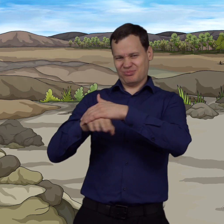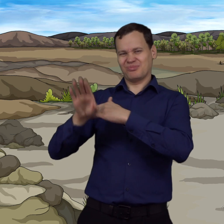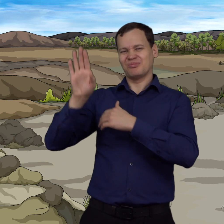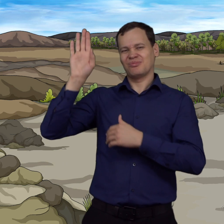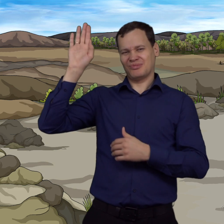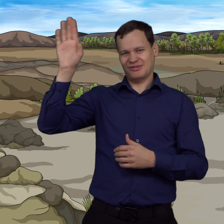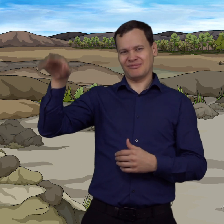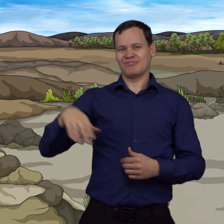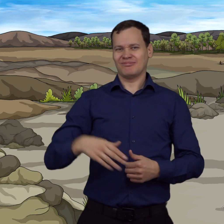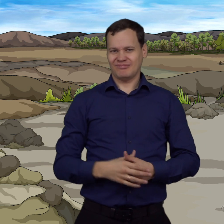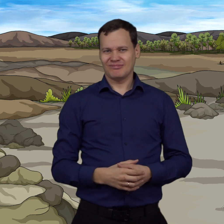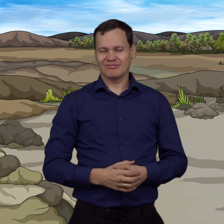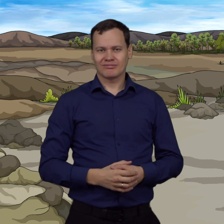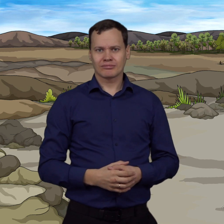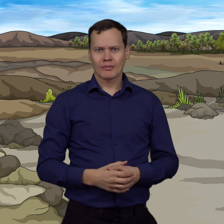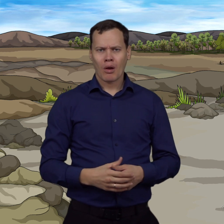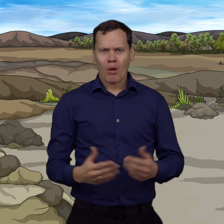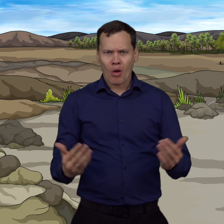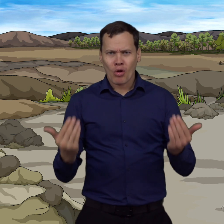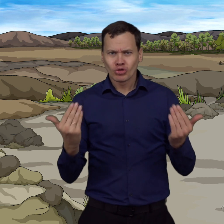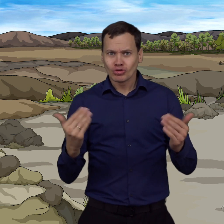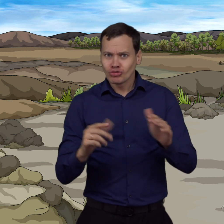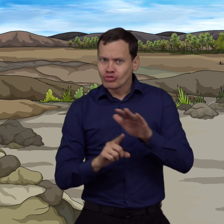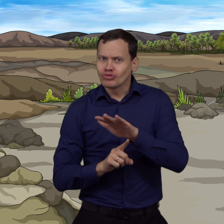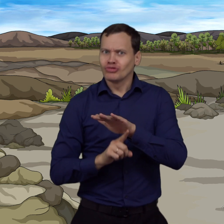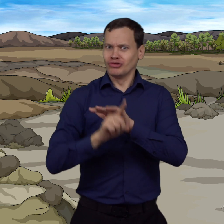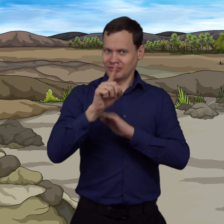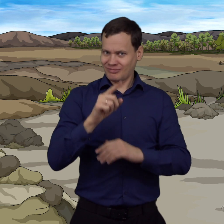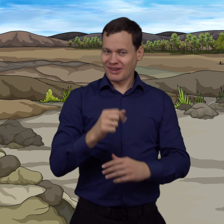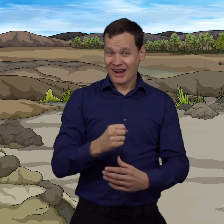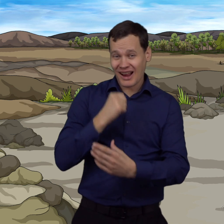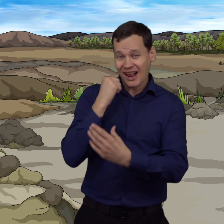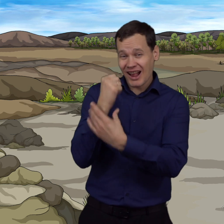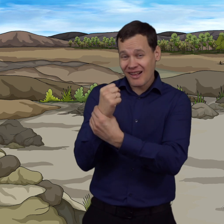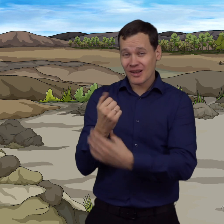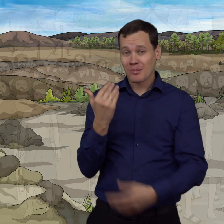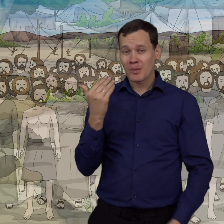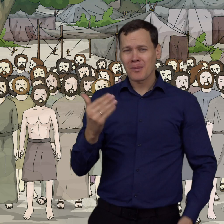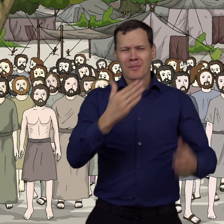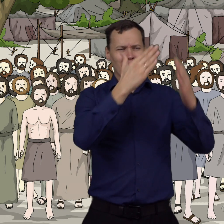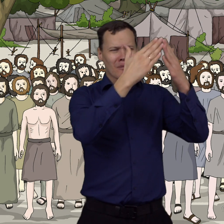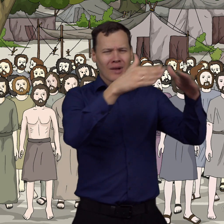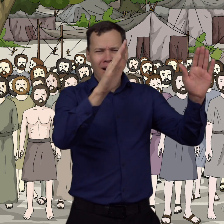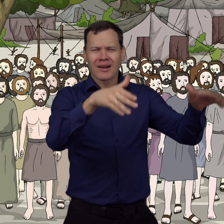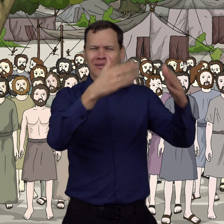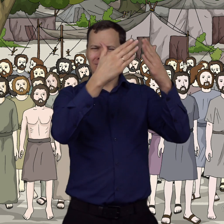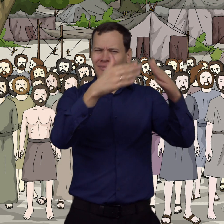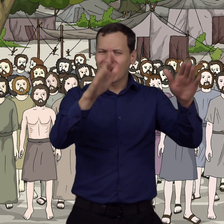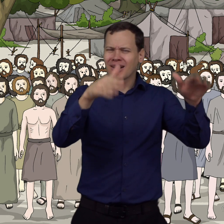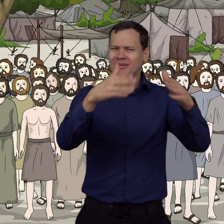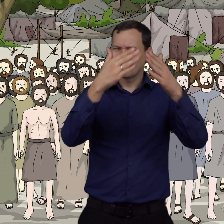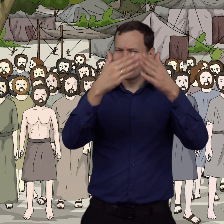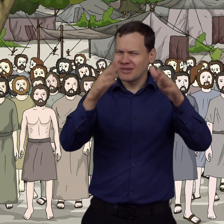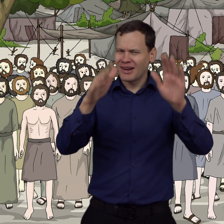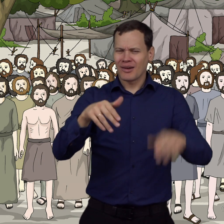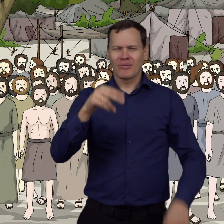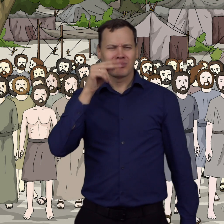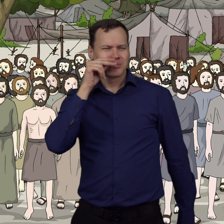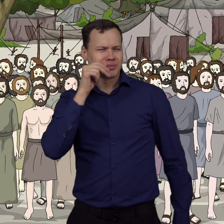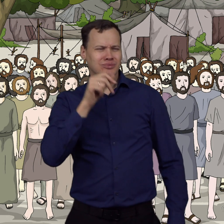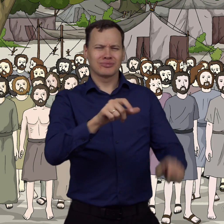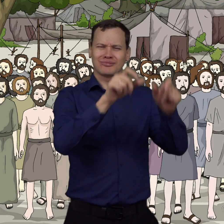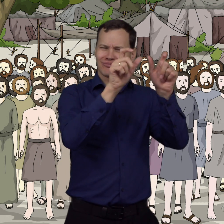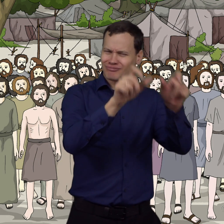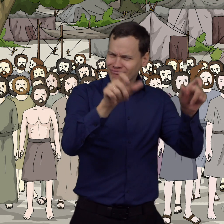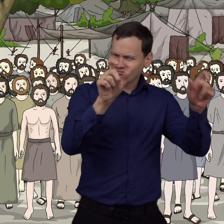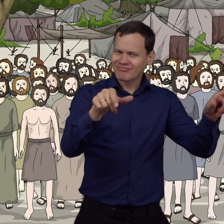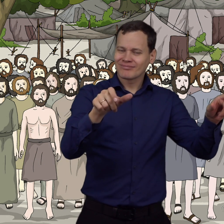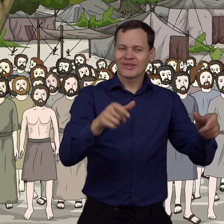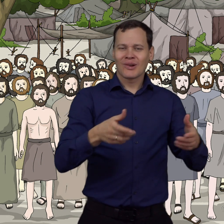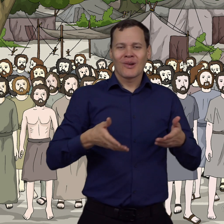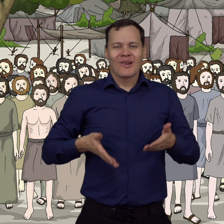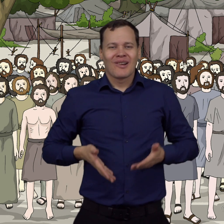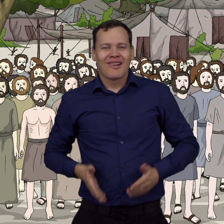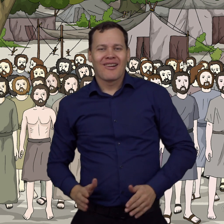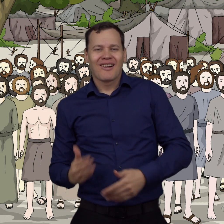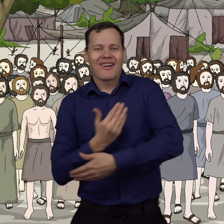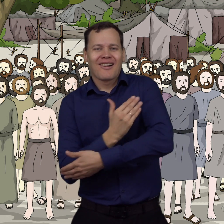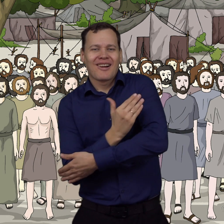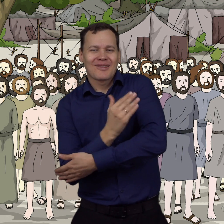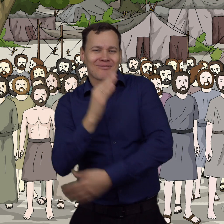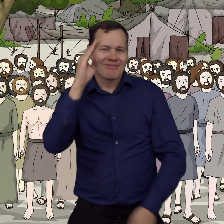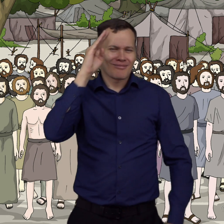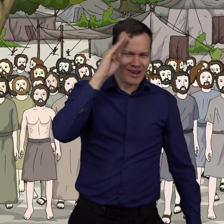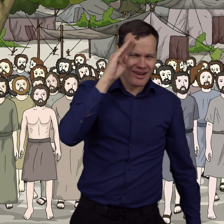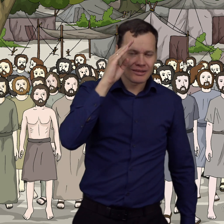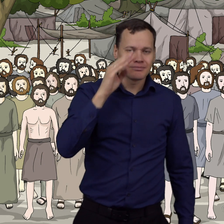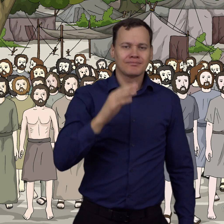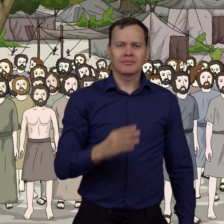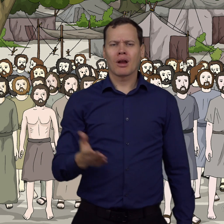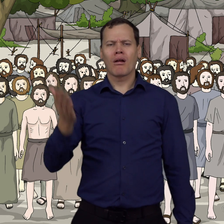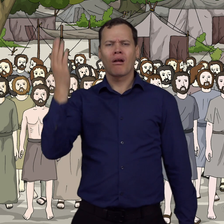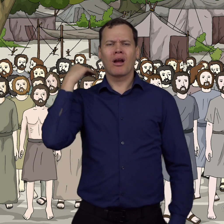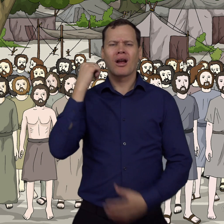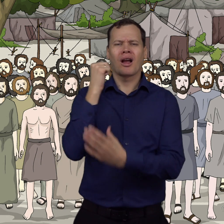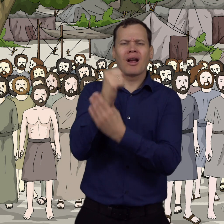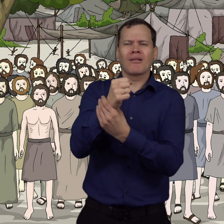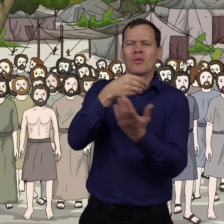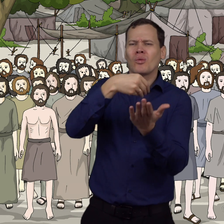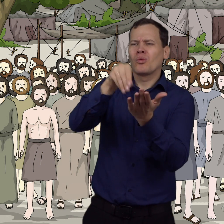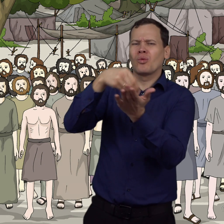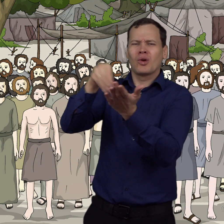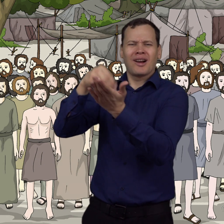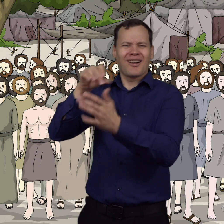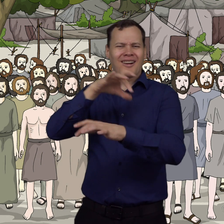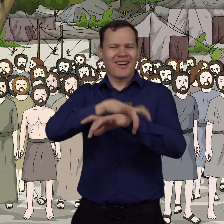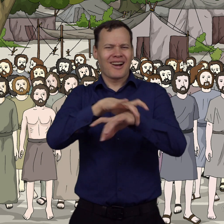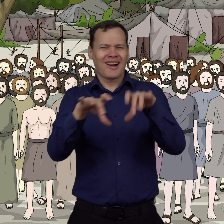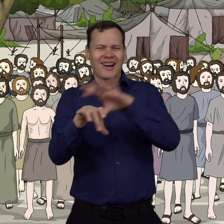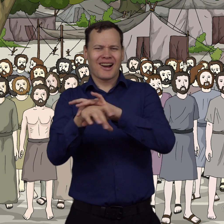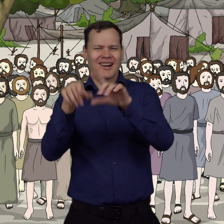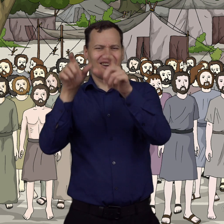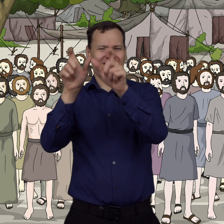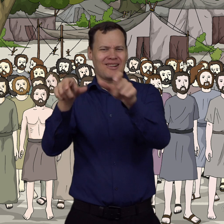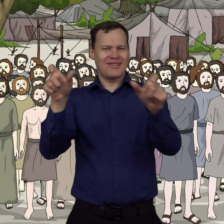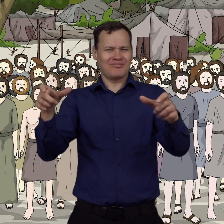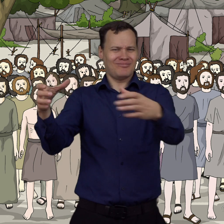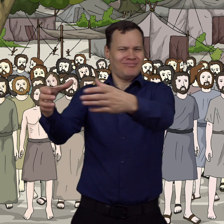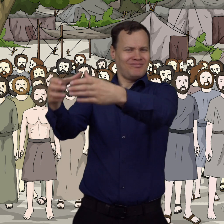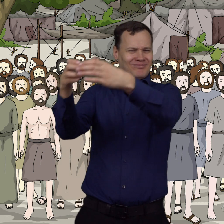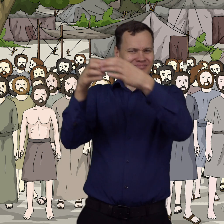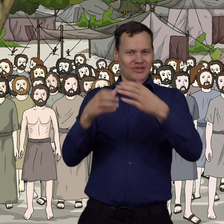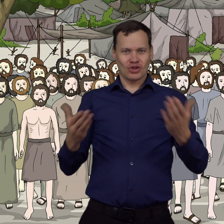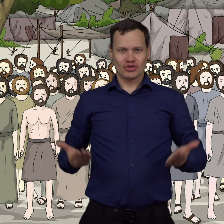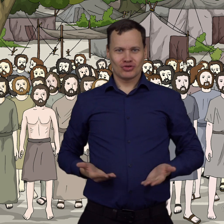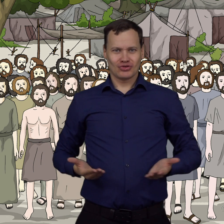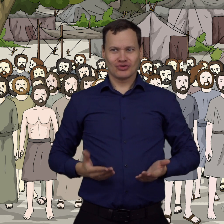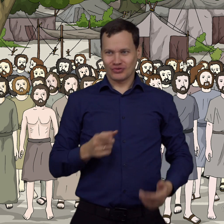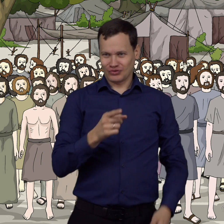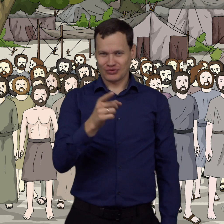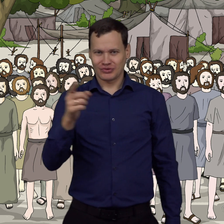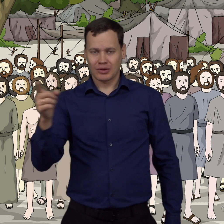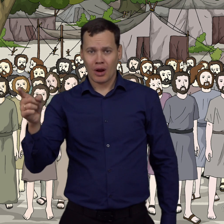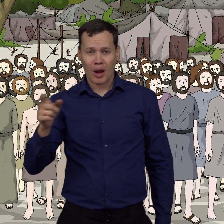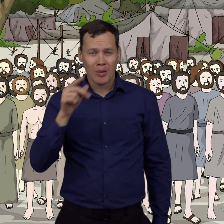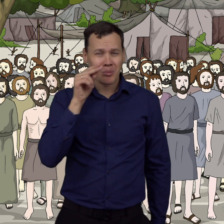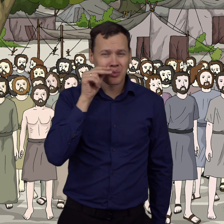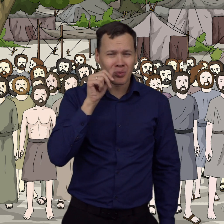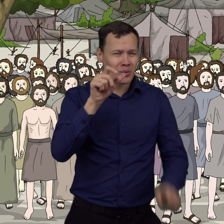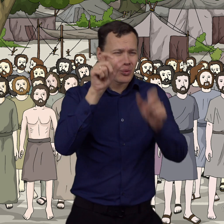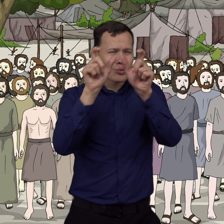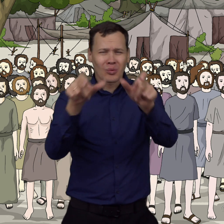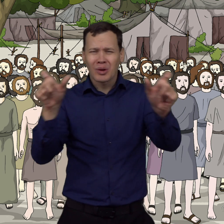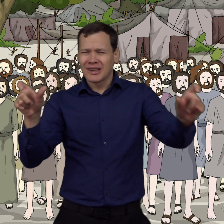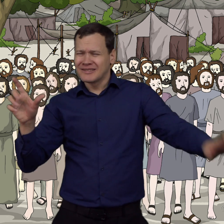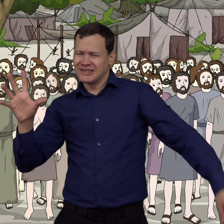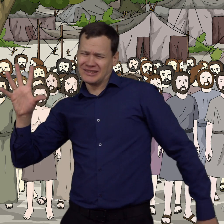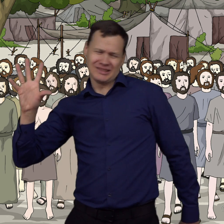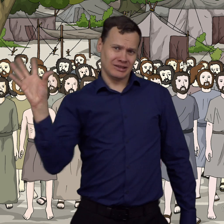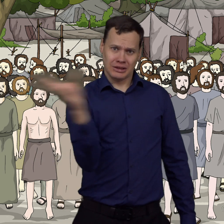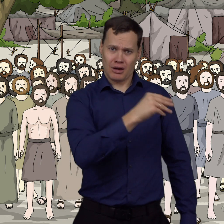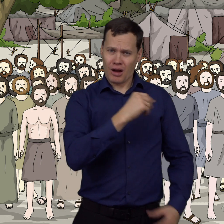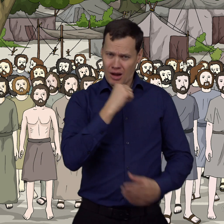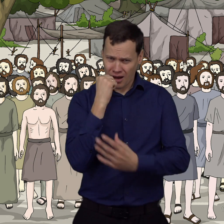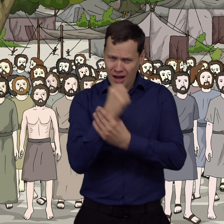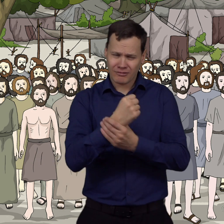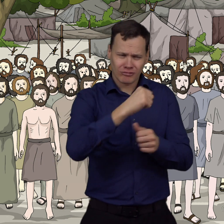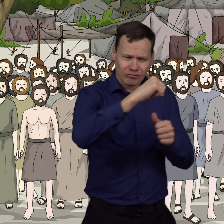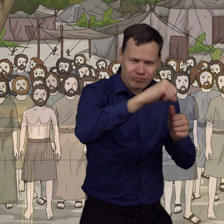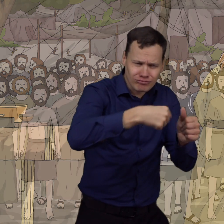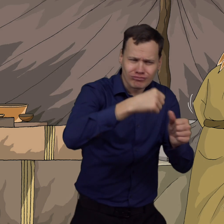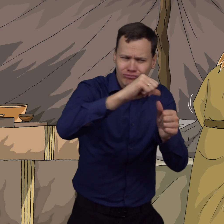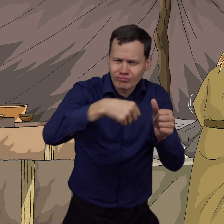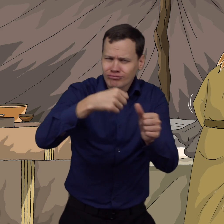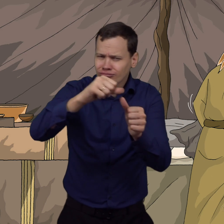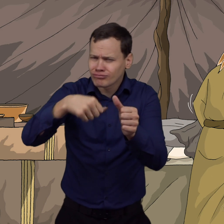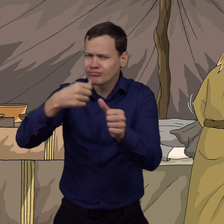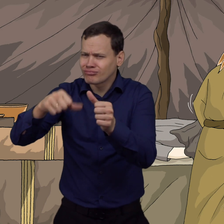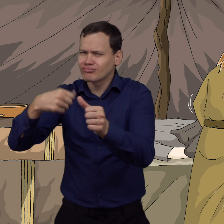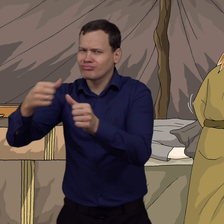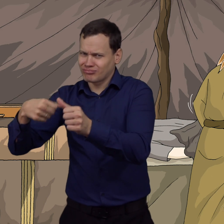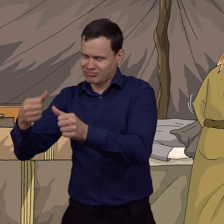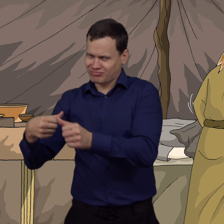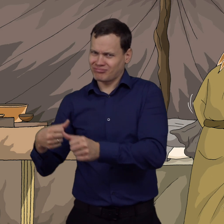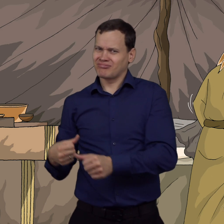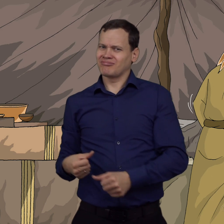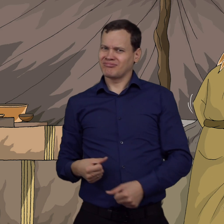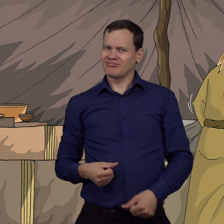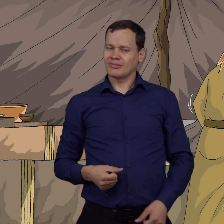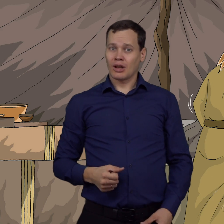On that very day Abraham took his son Ishmael and all those born in his household or purchased with his money—every male among the members of Abraham’s household—and he circumcised them, just as God had told him.